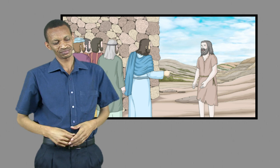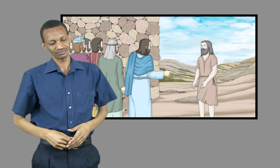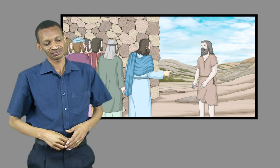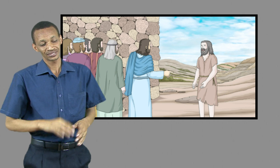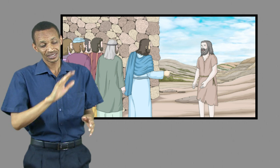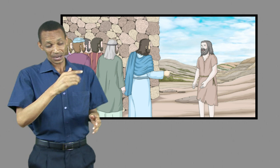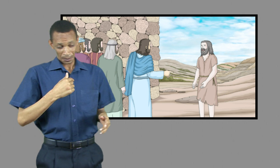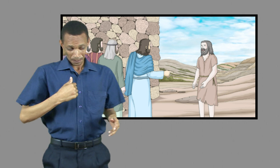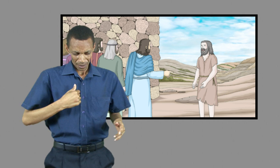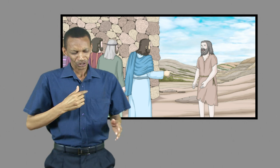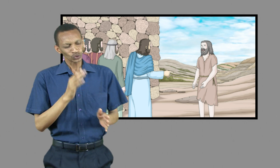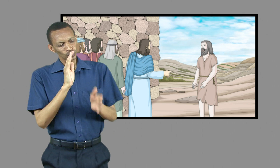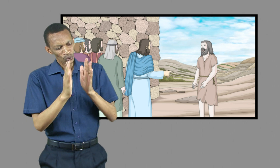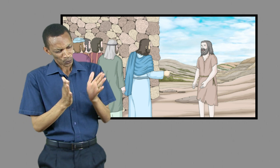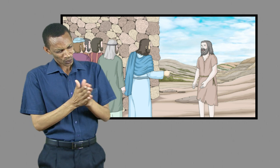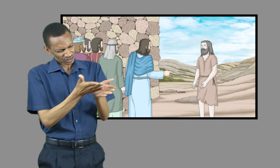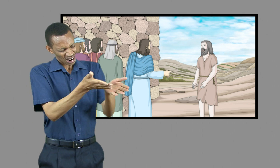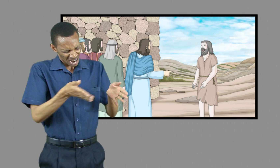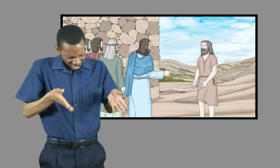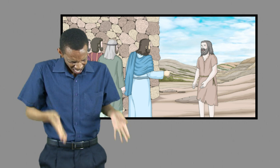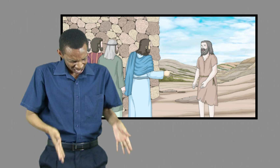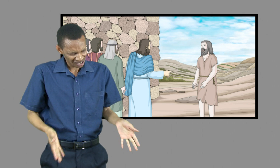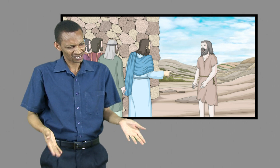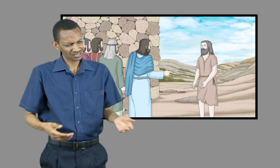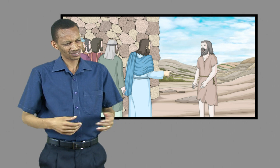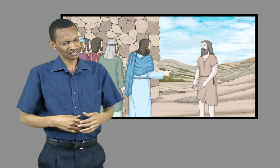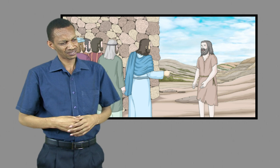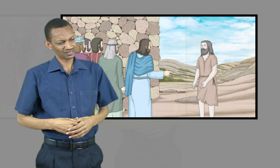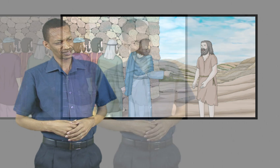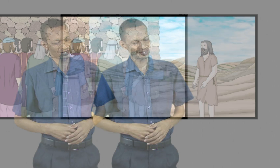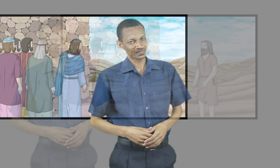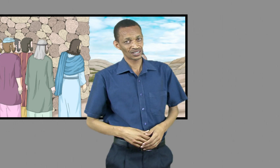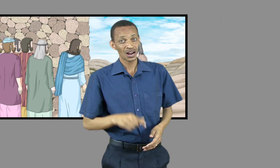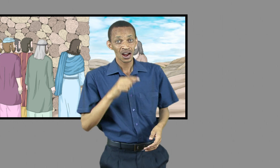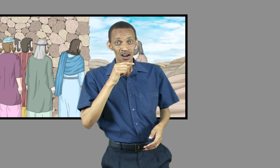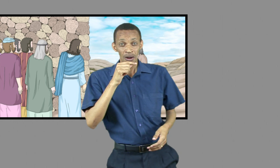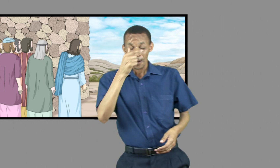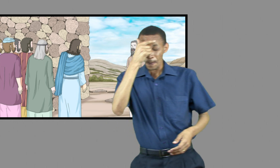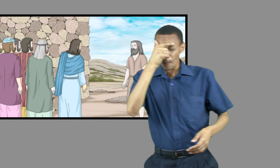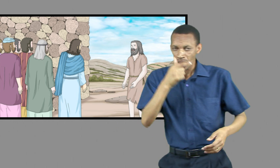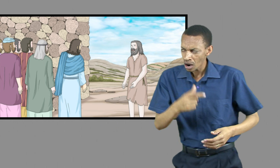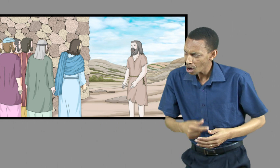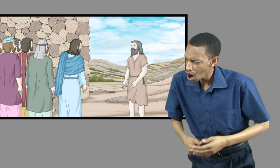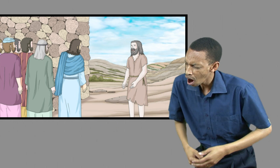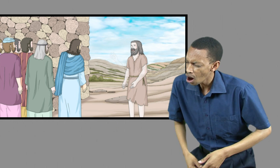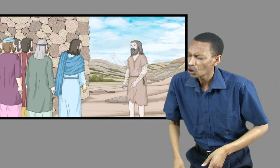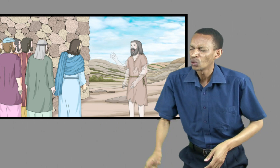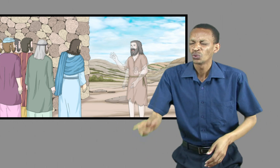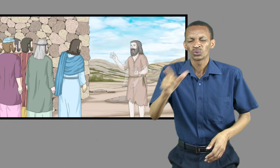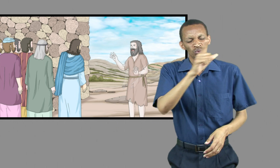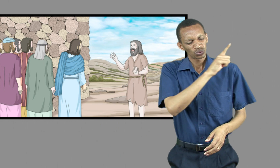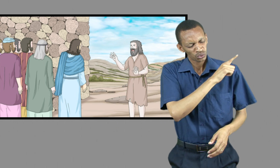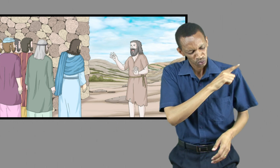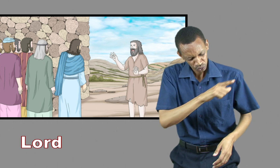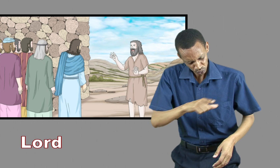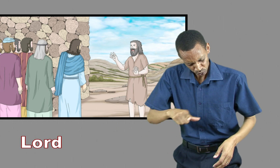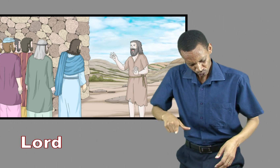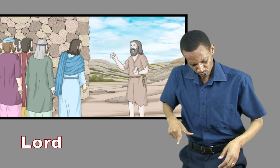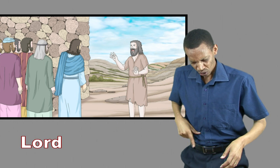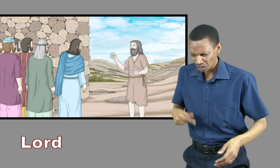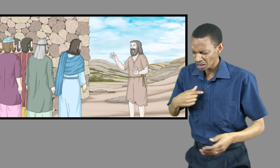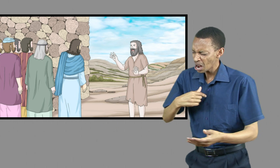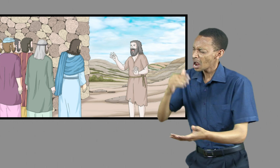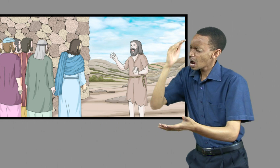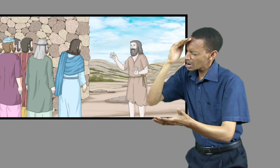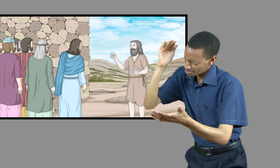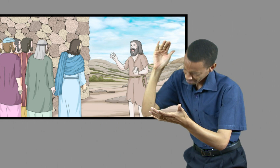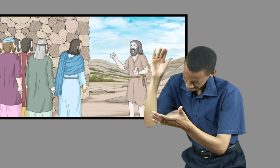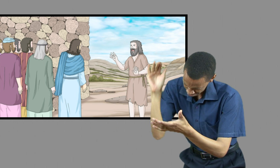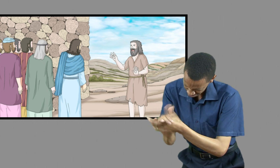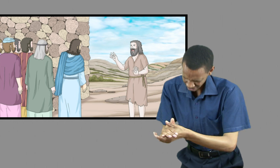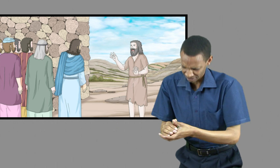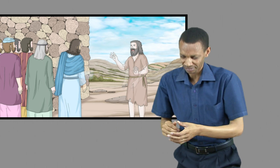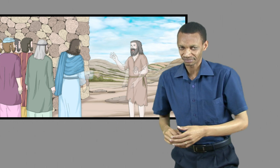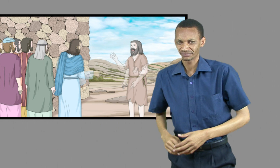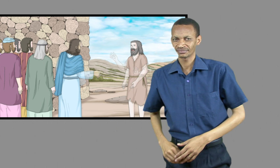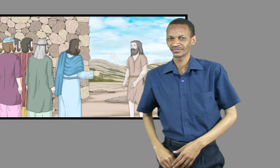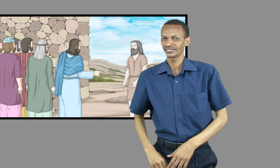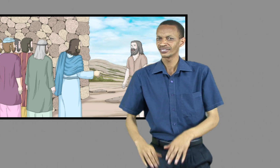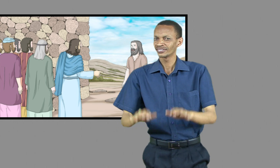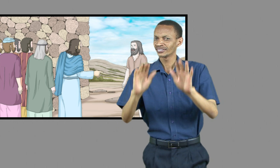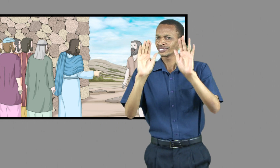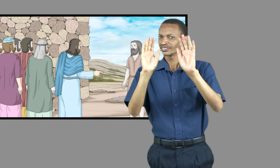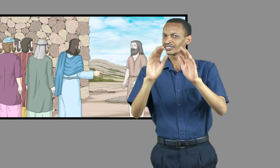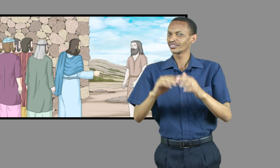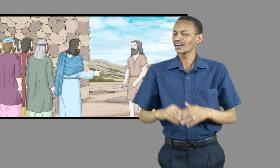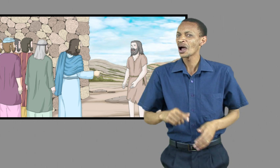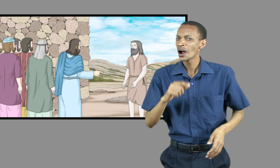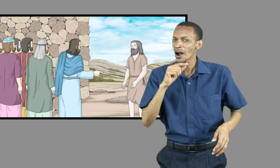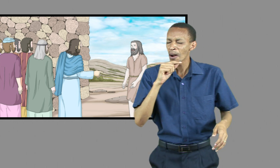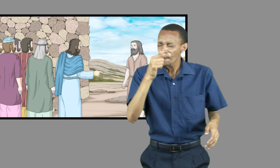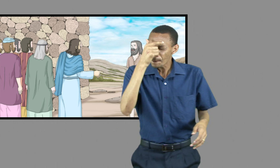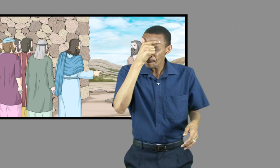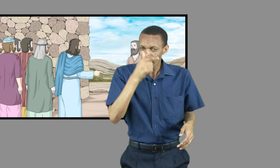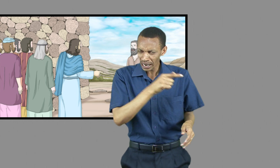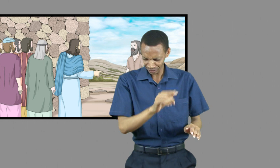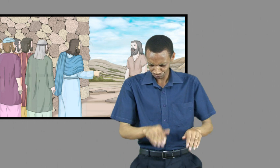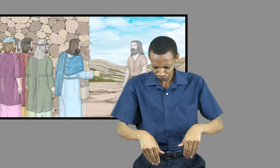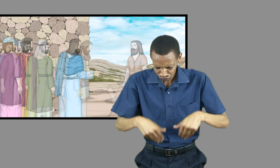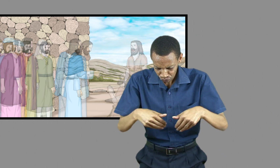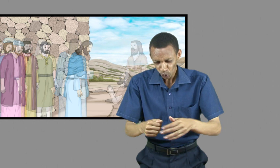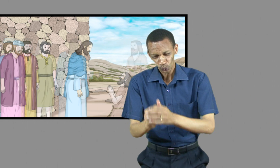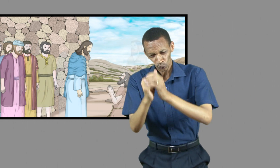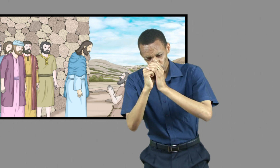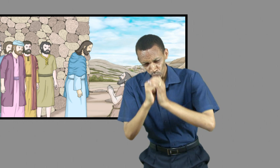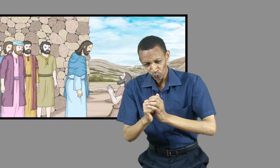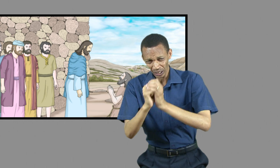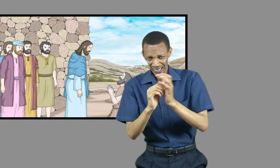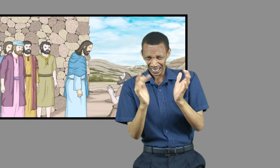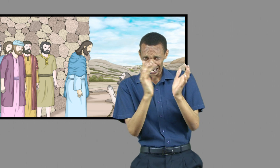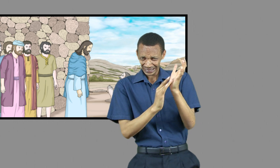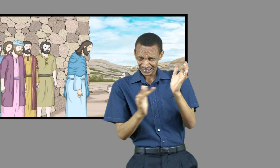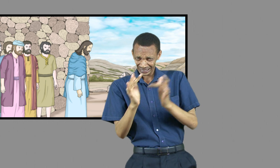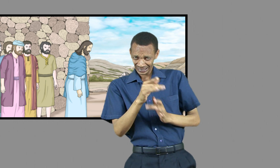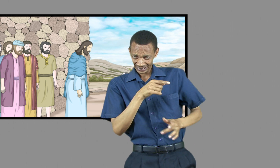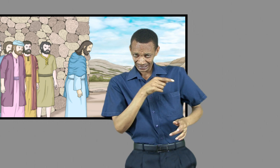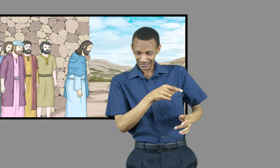“He is the One speaking with you.” “Lord, I believe,” he said.